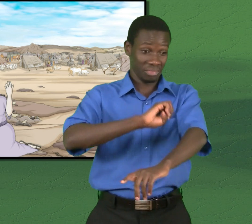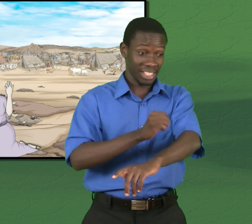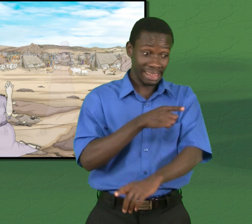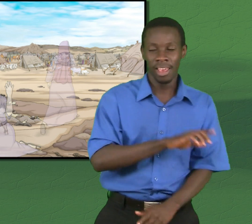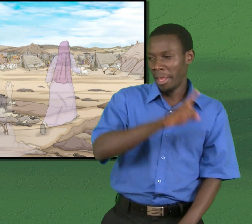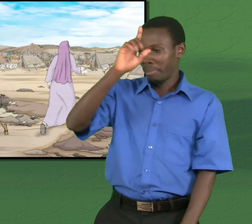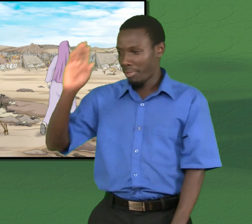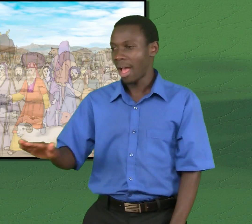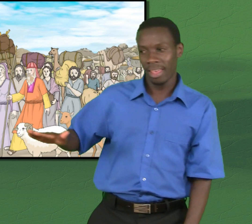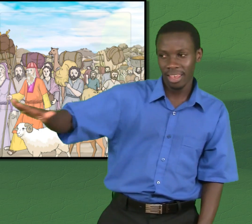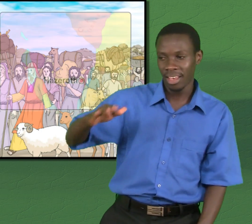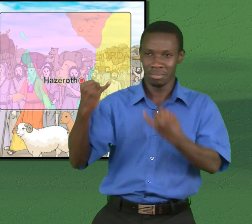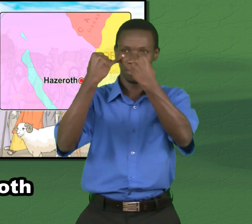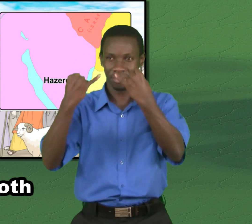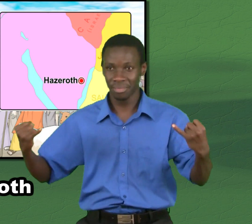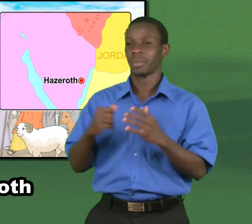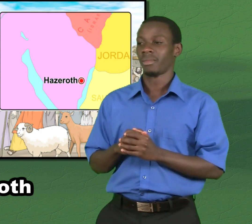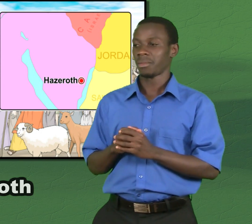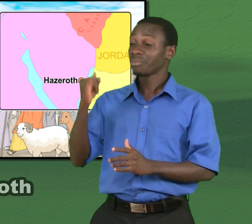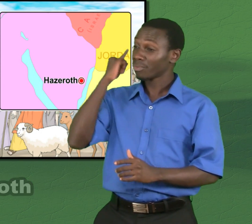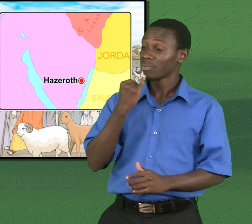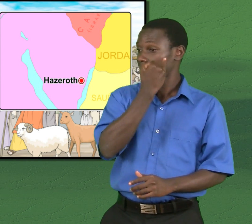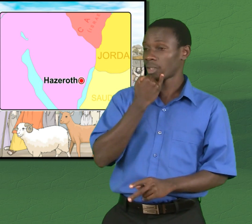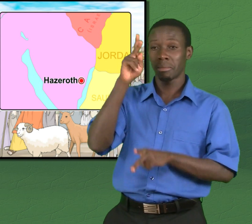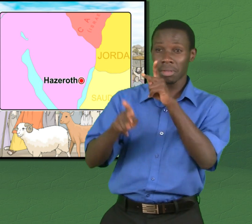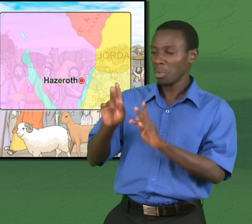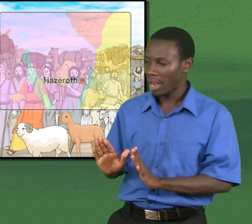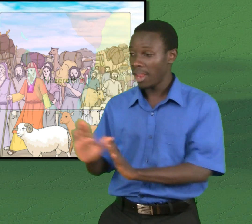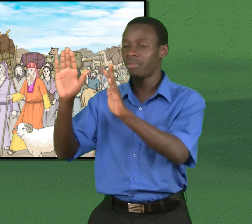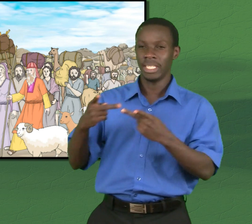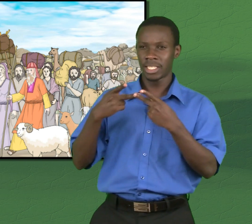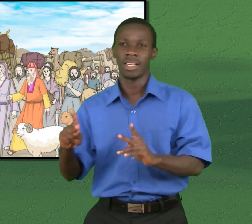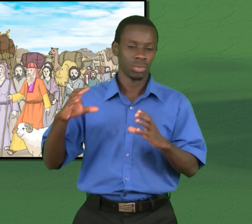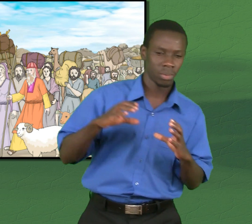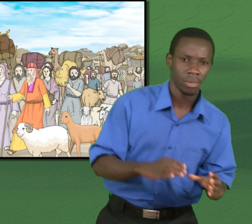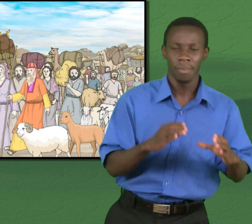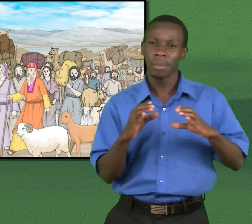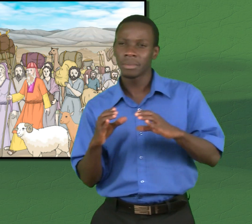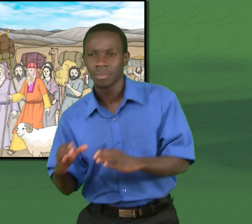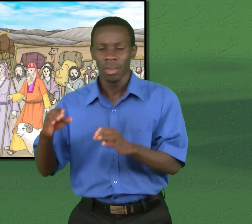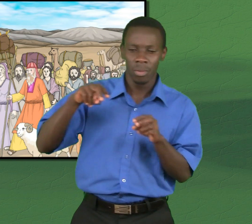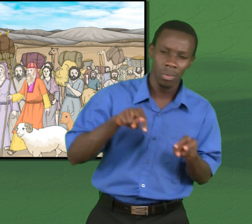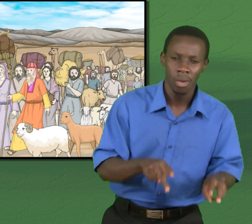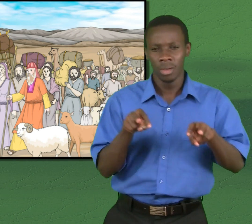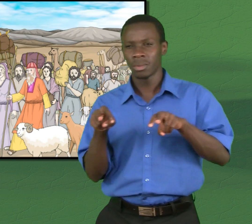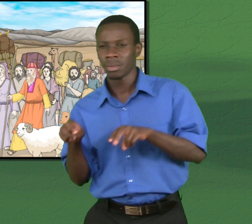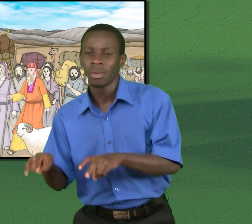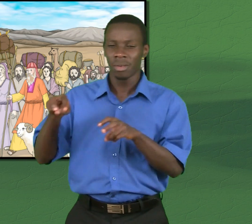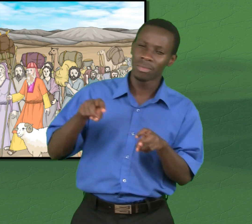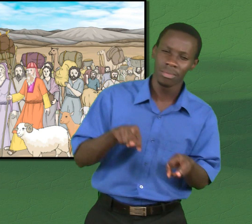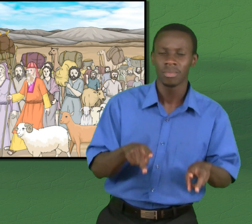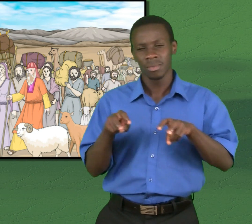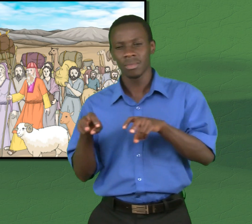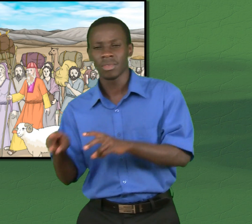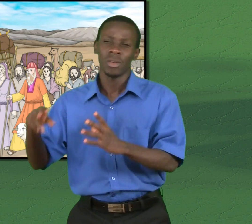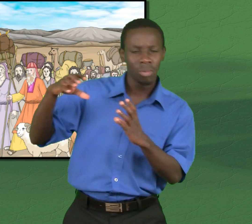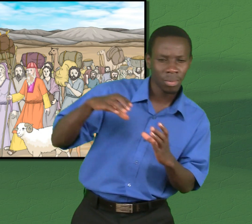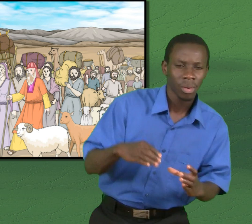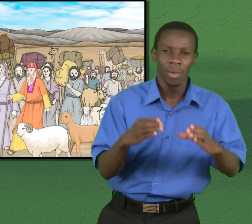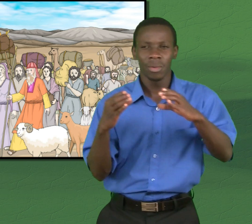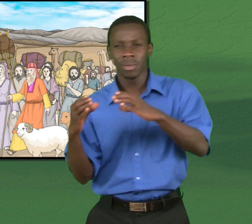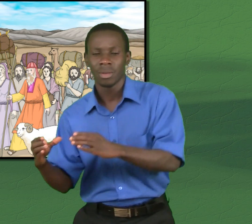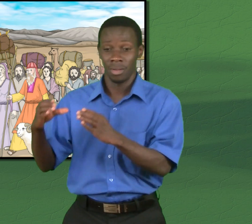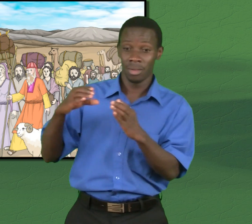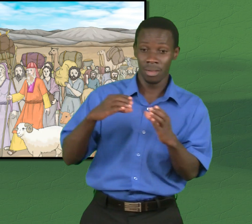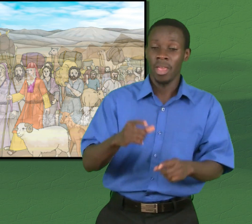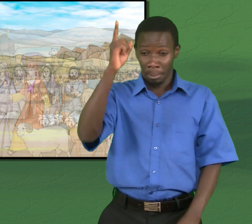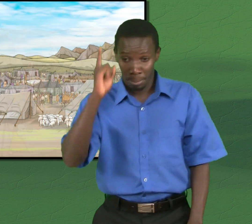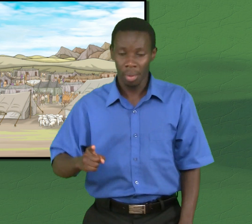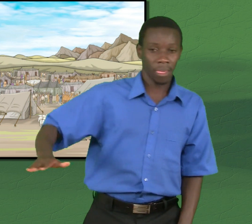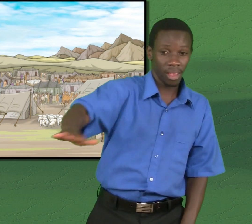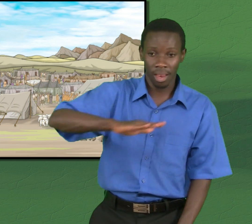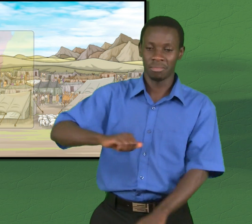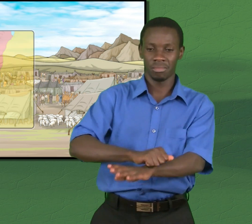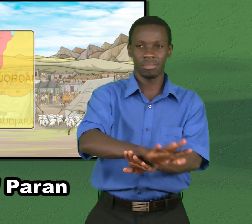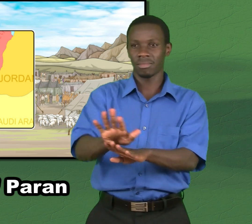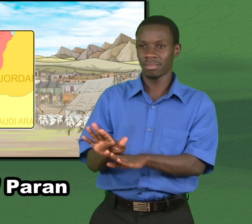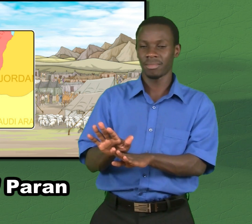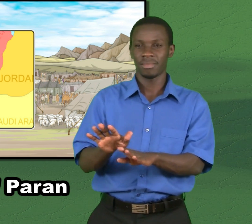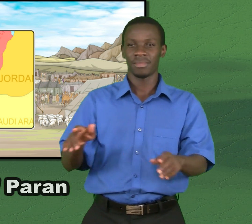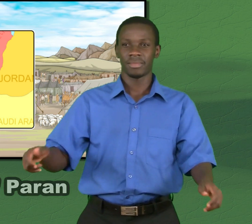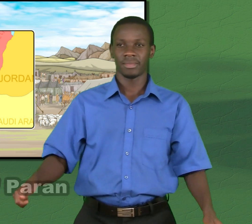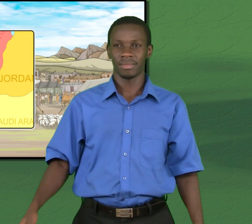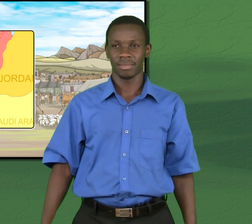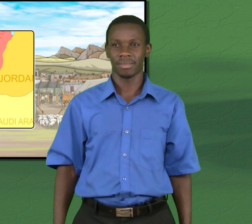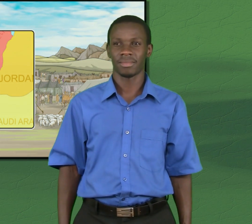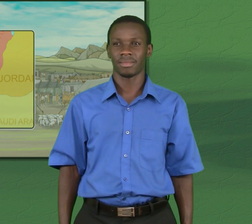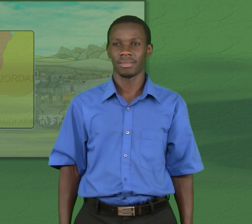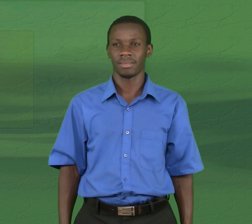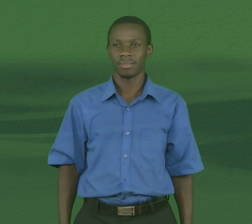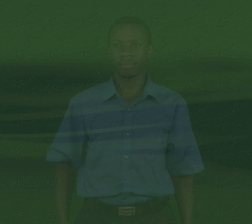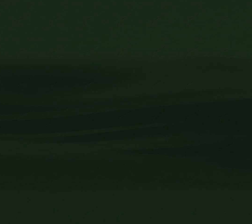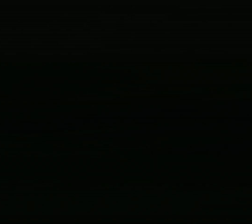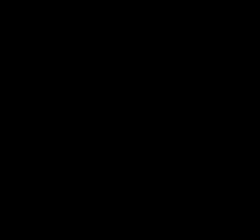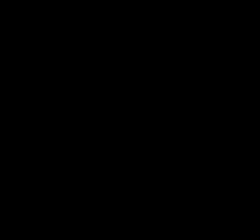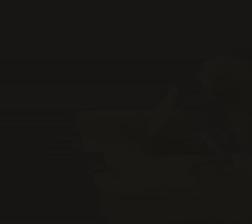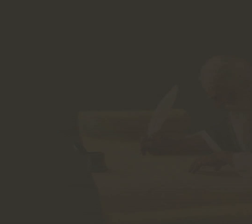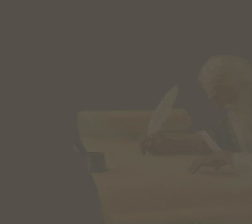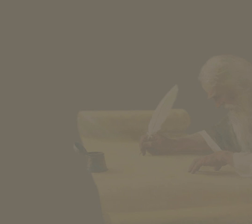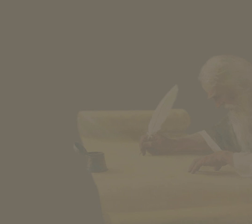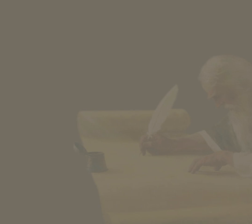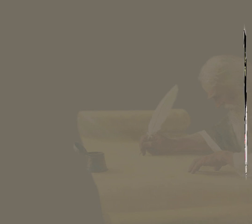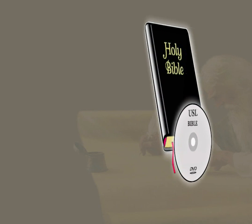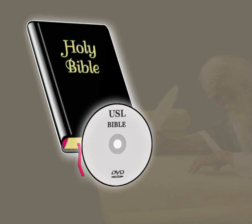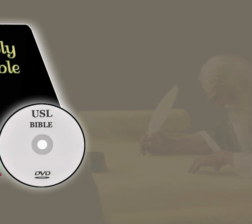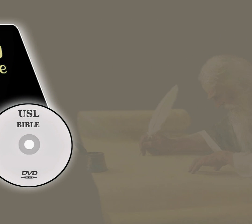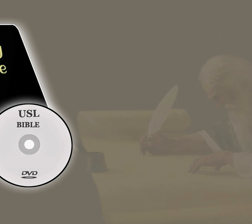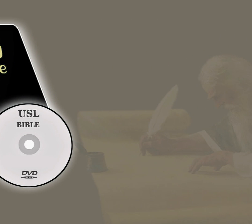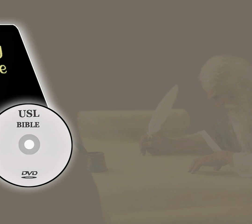After that, the people set out from Hazeroth and camped in the Wilderness of Paran.